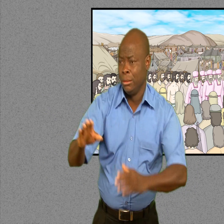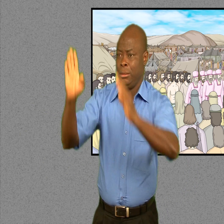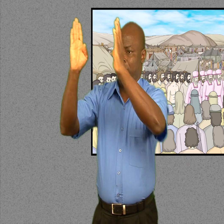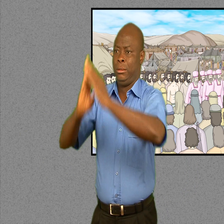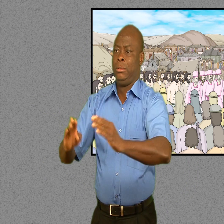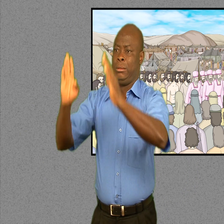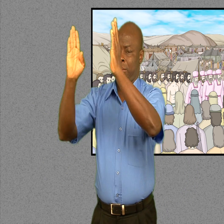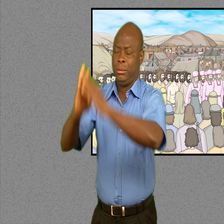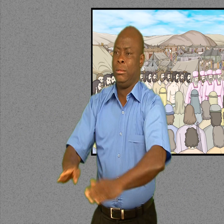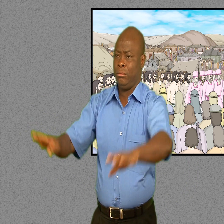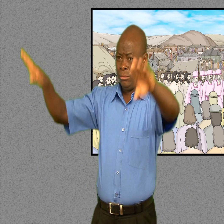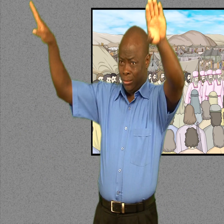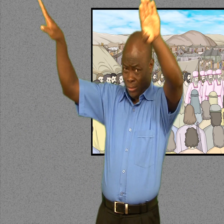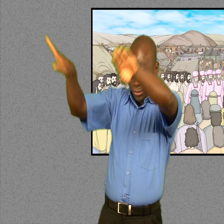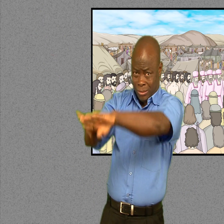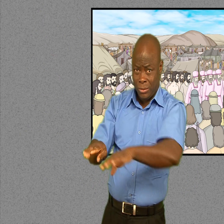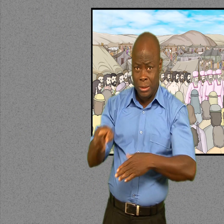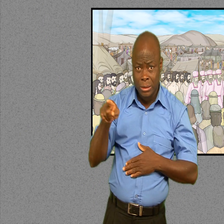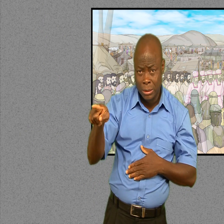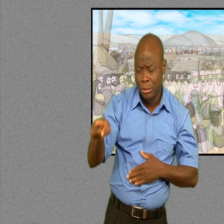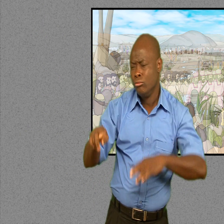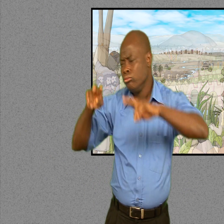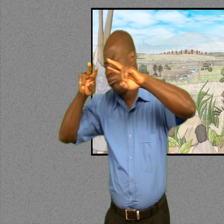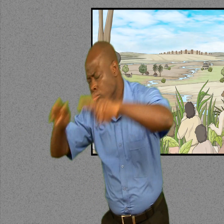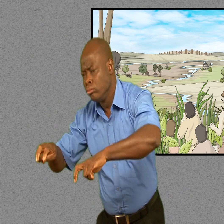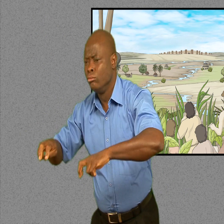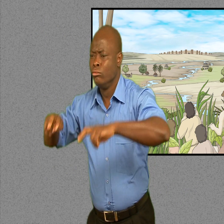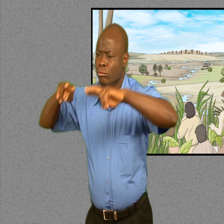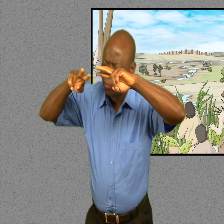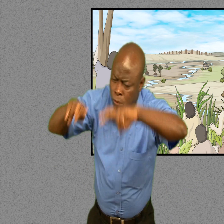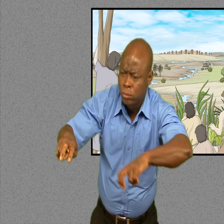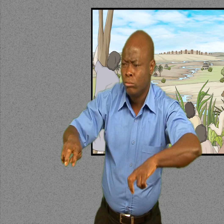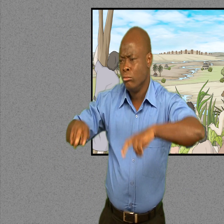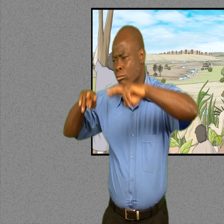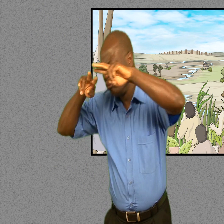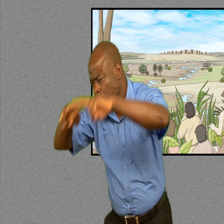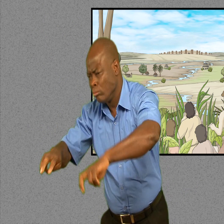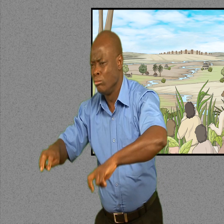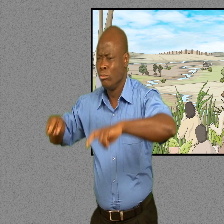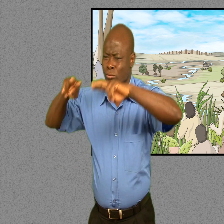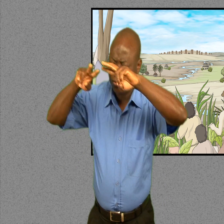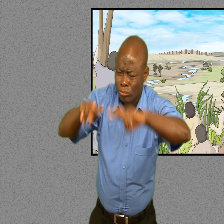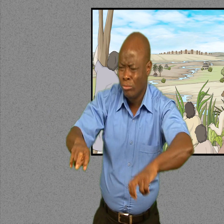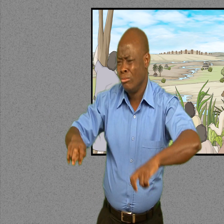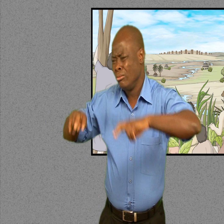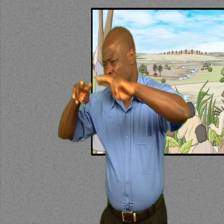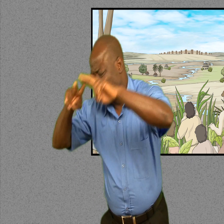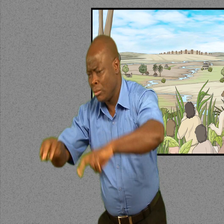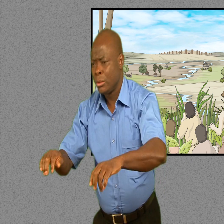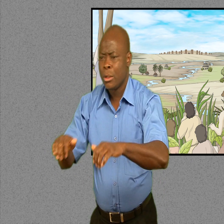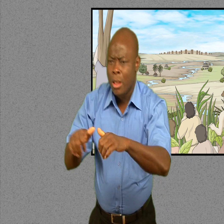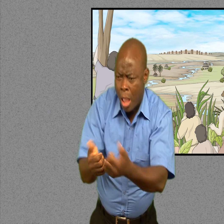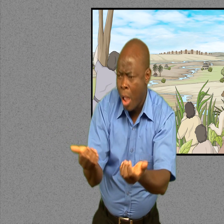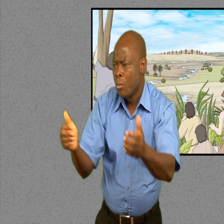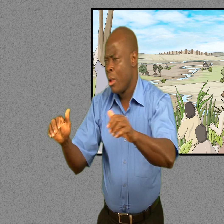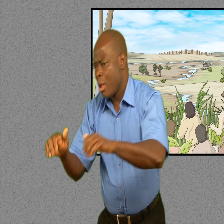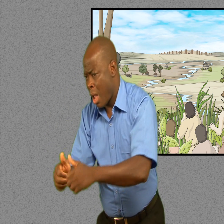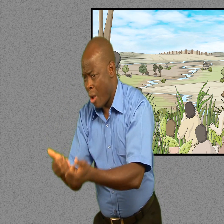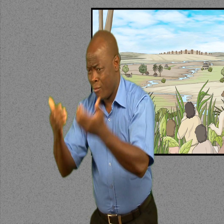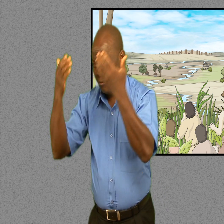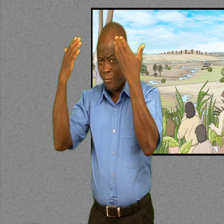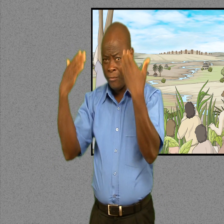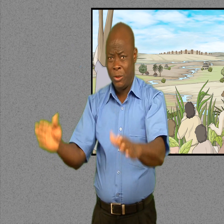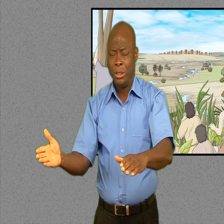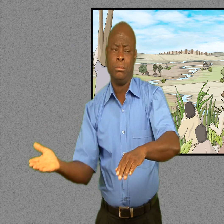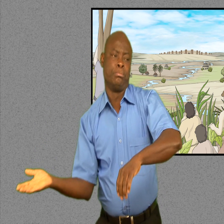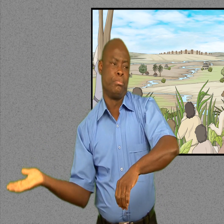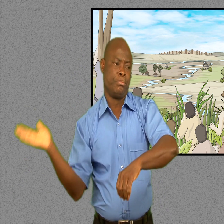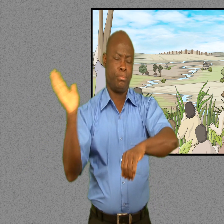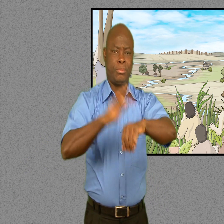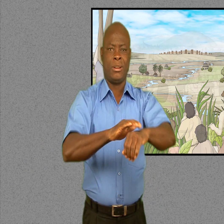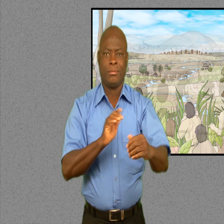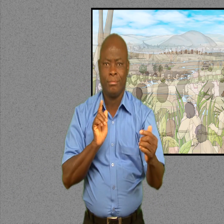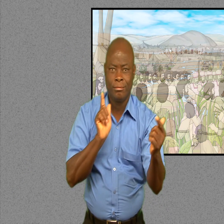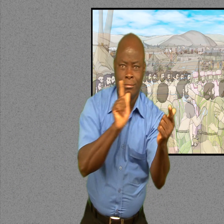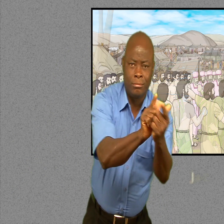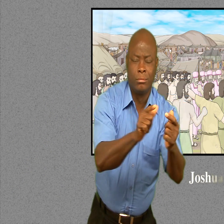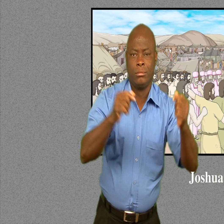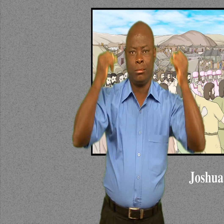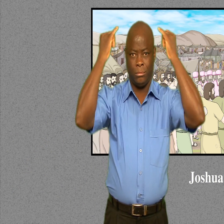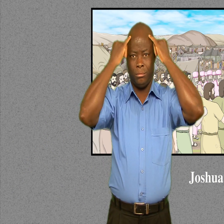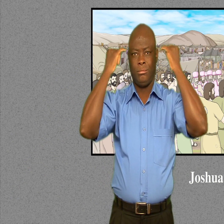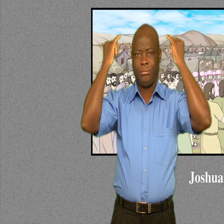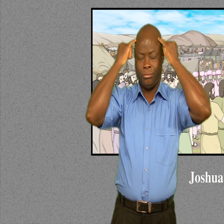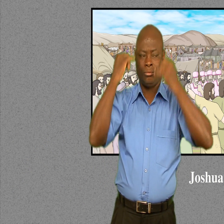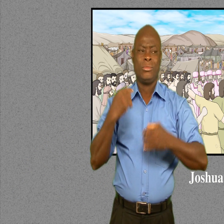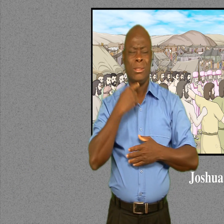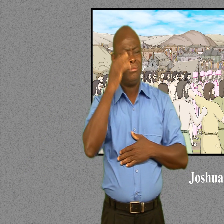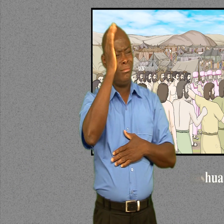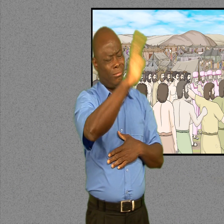So the men went up and spied out Ai.